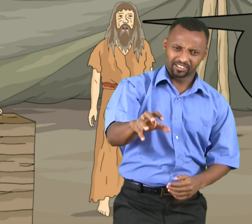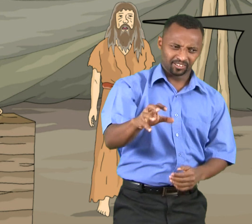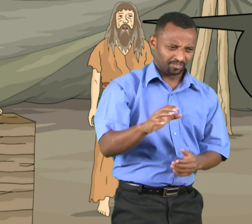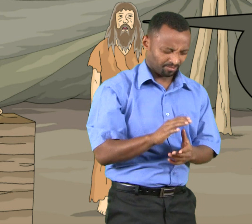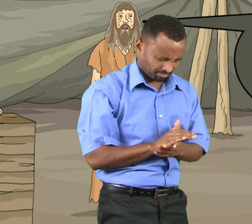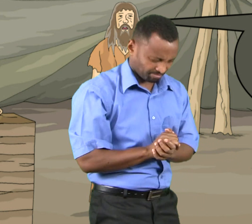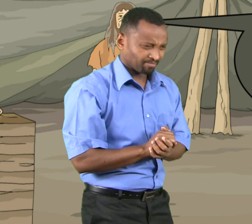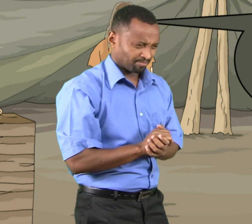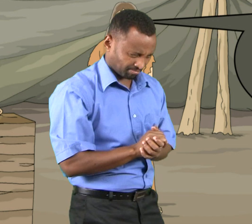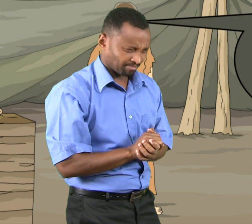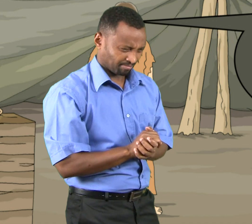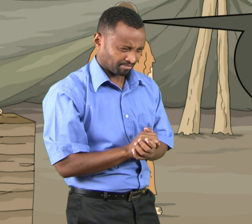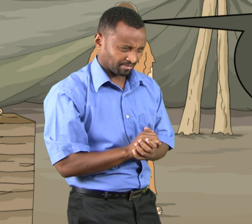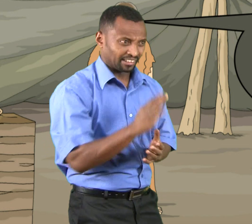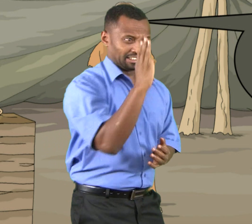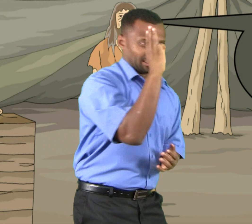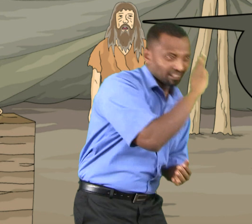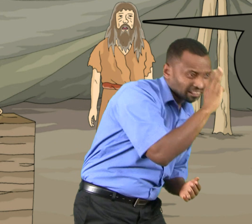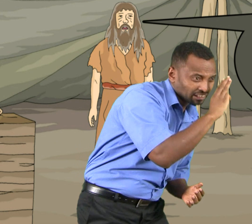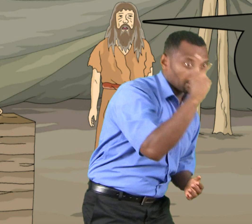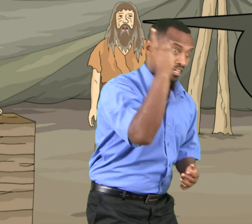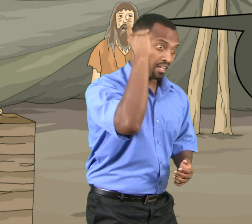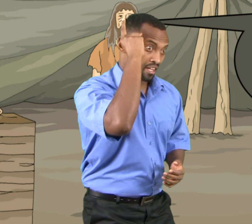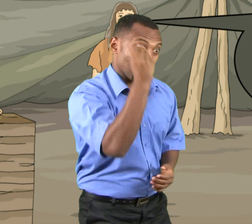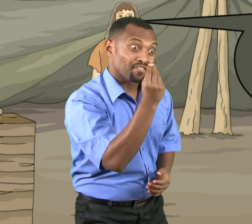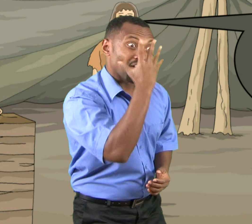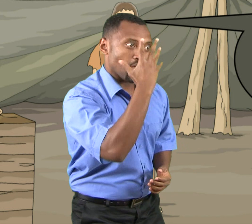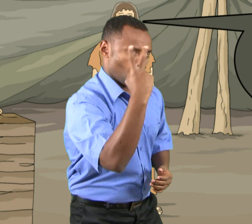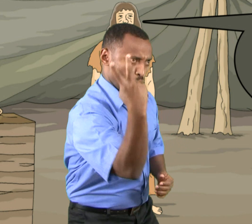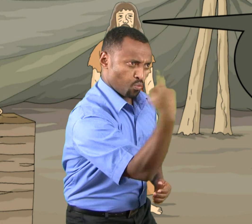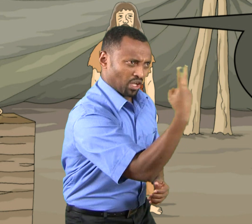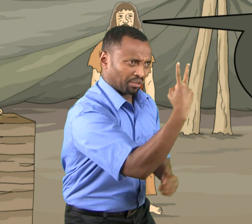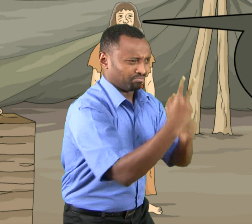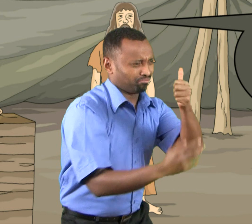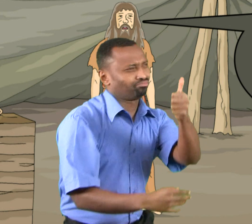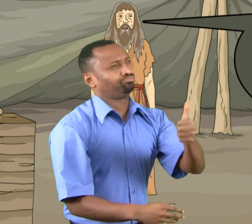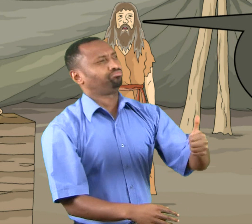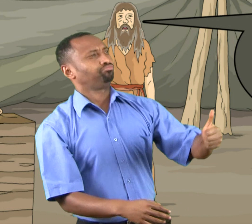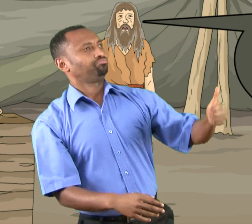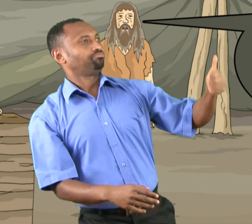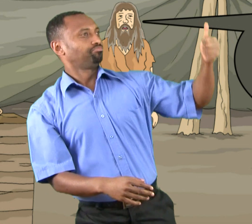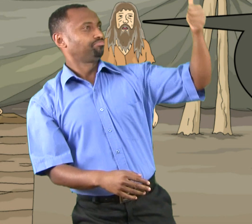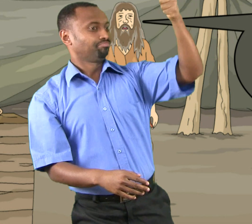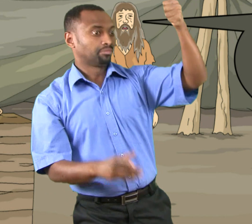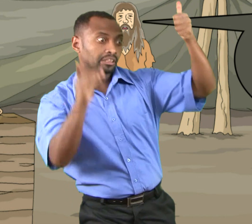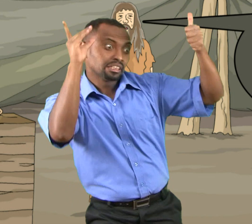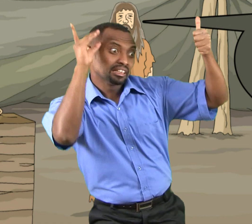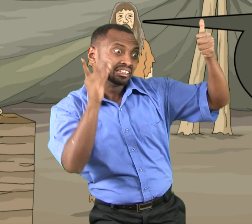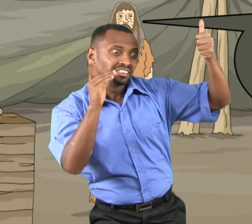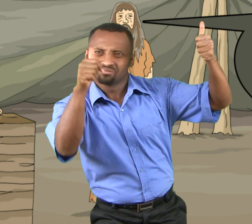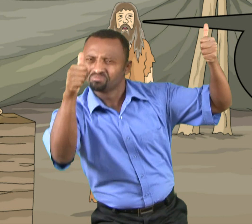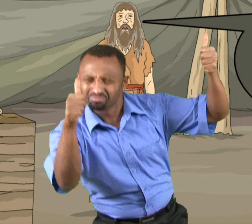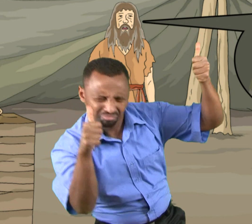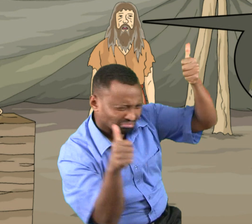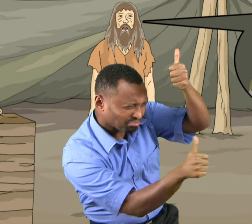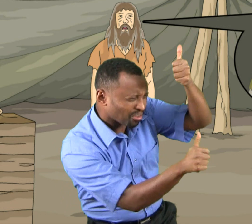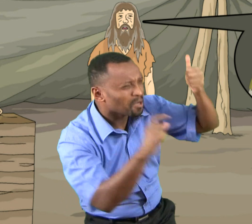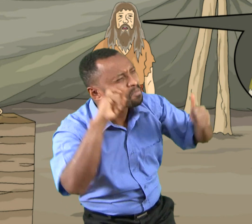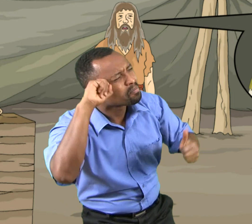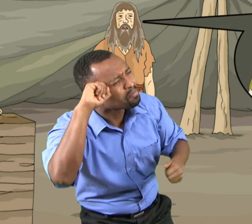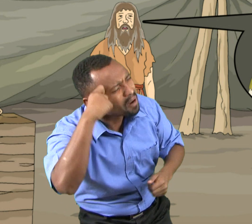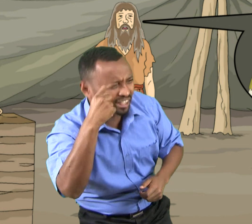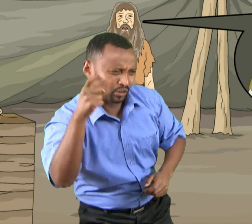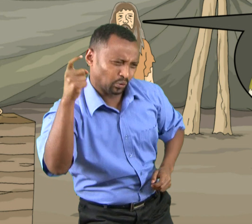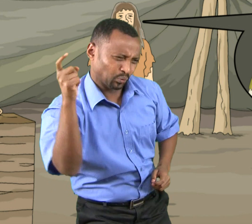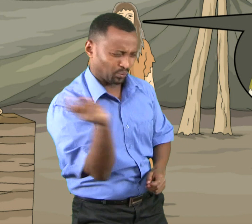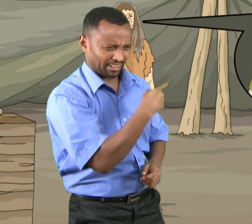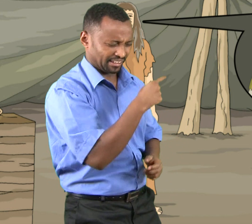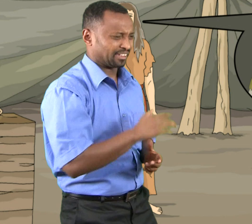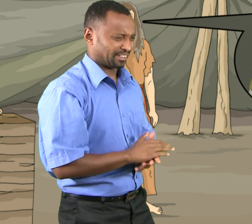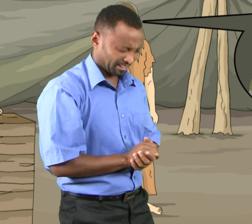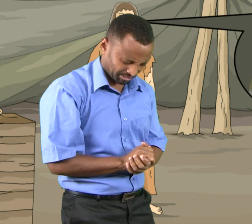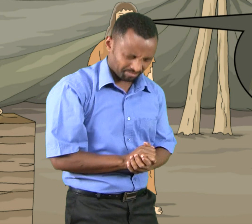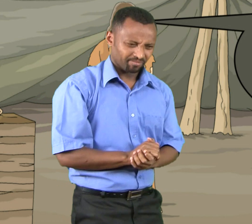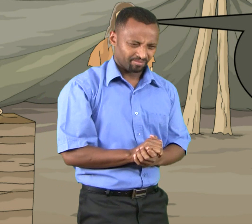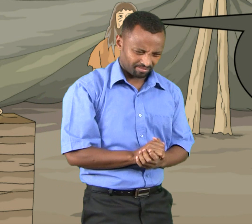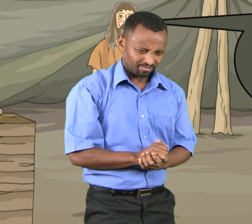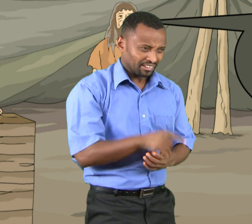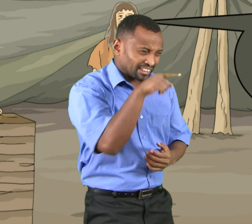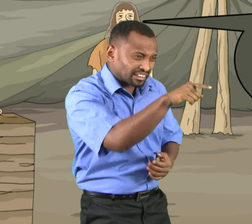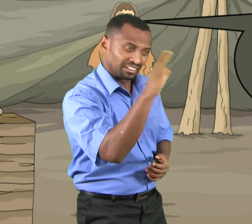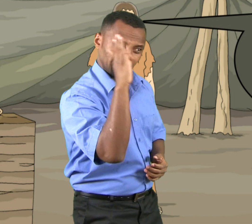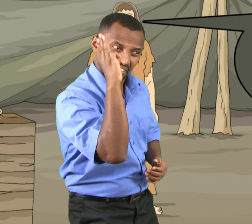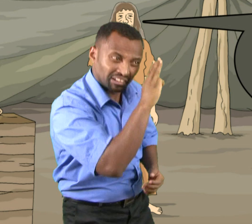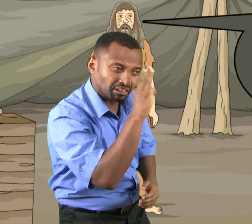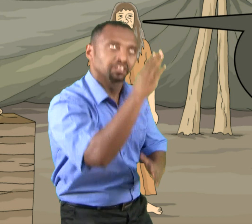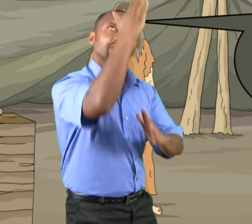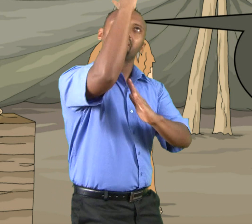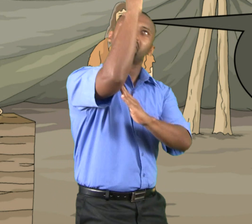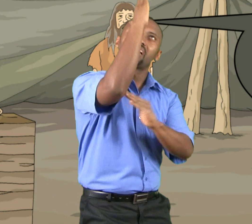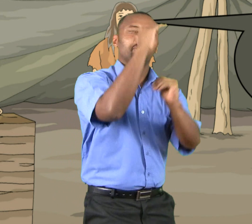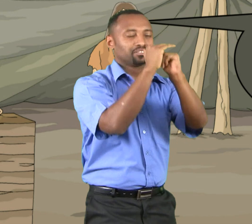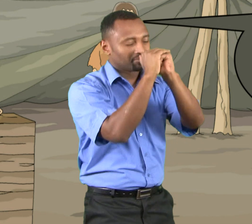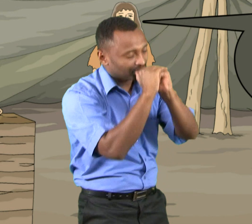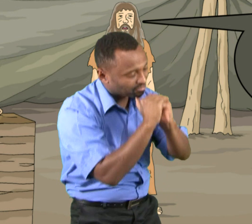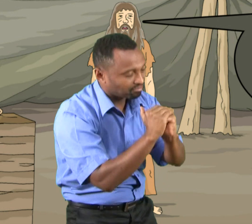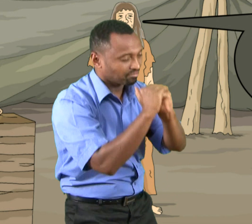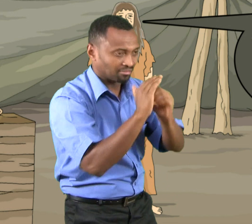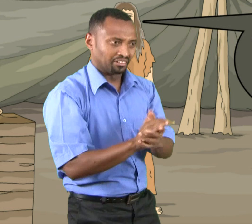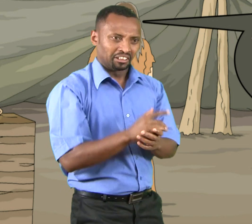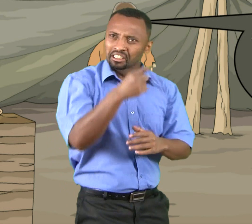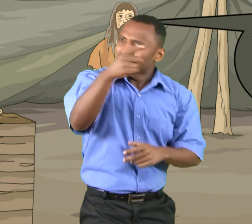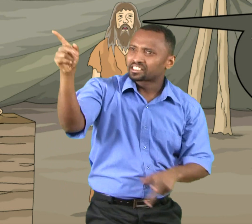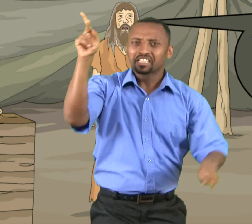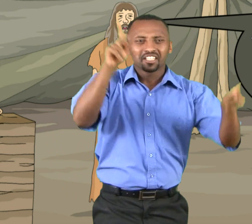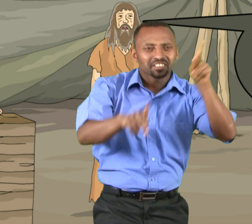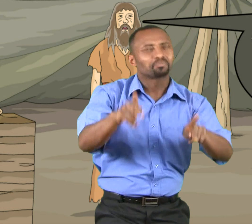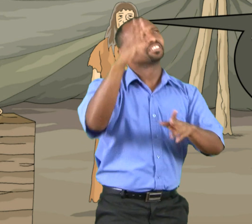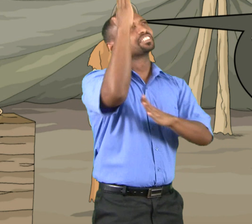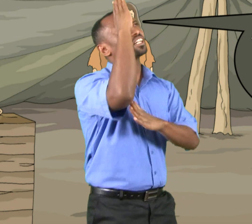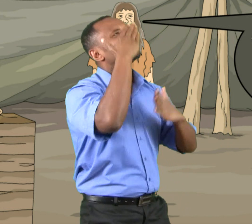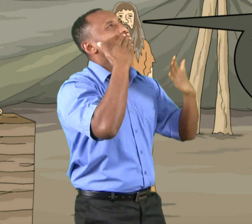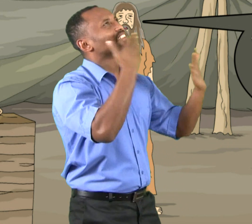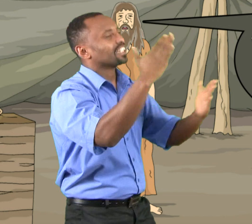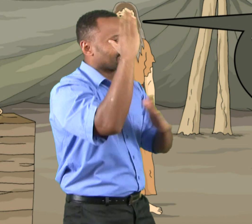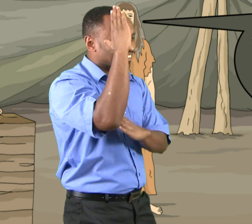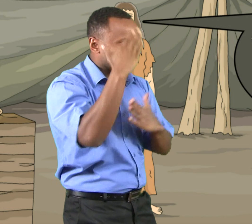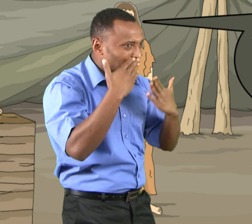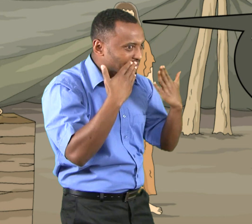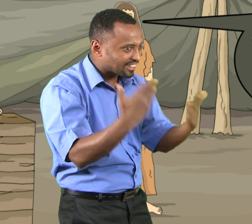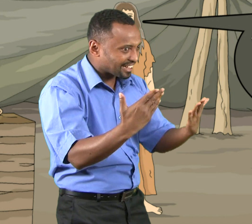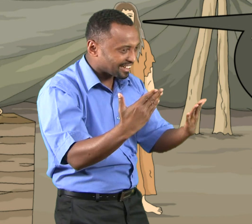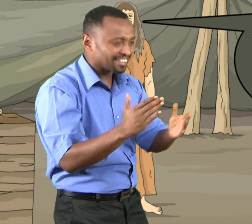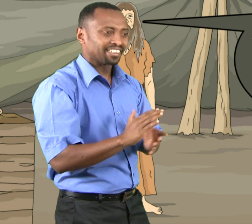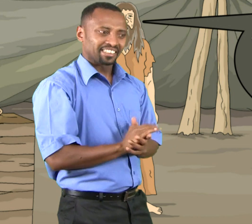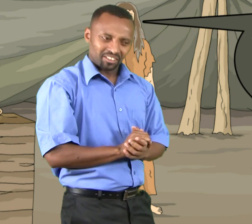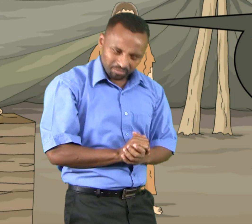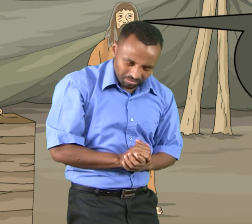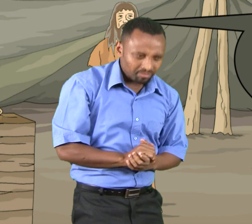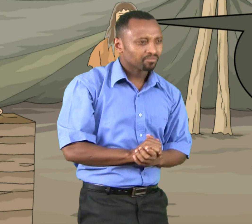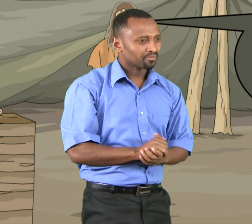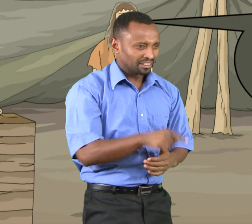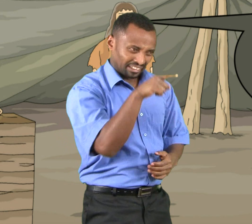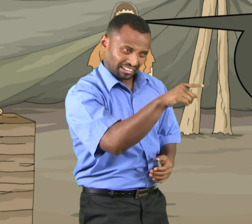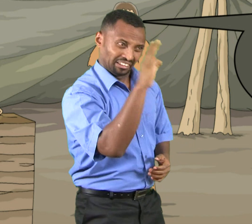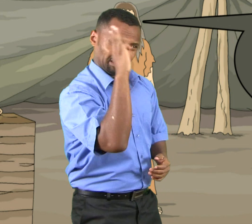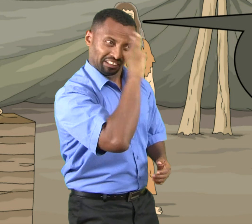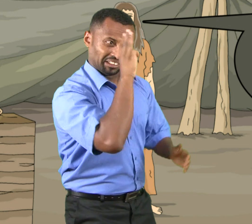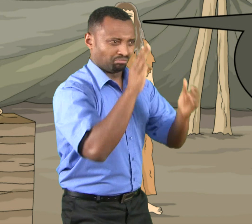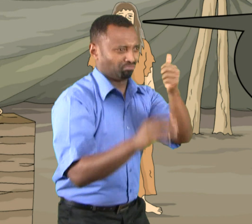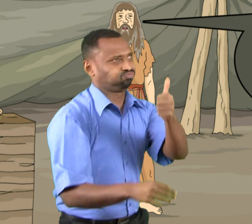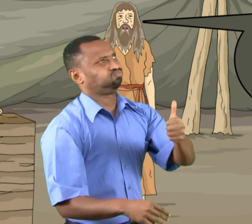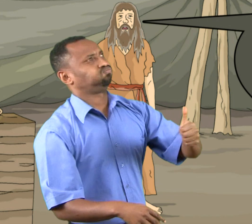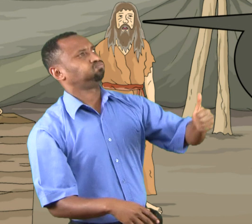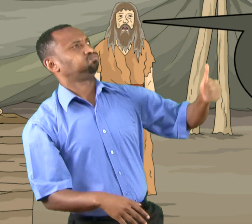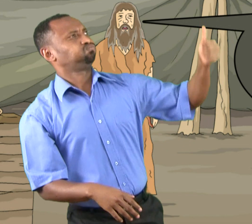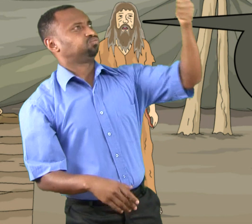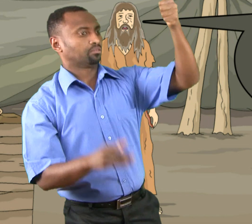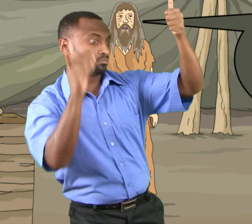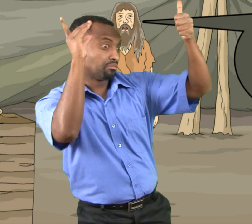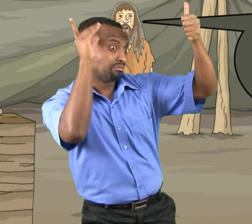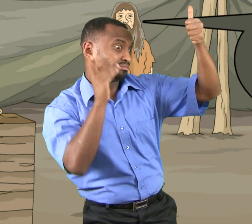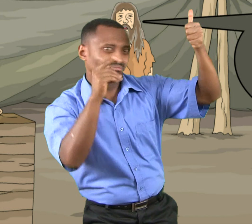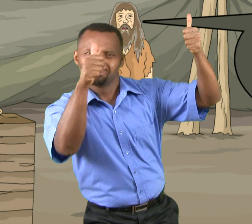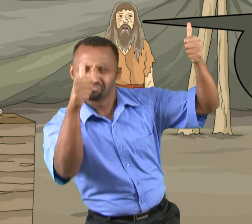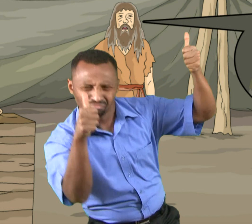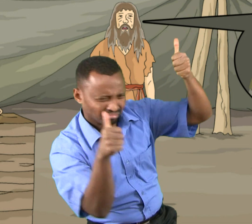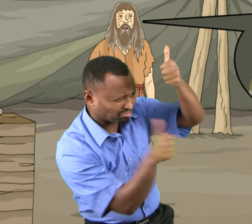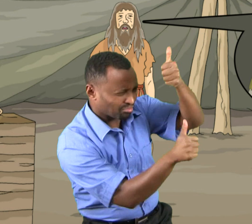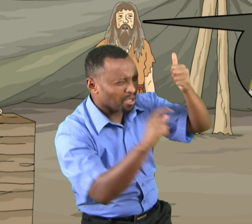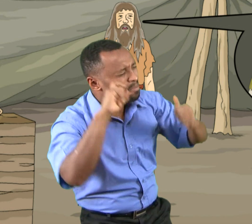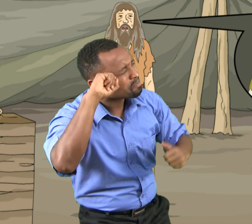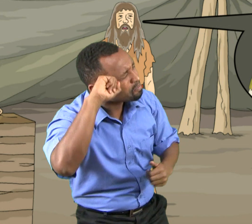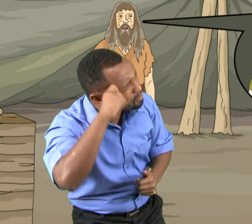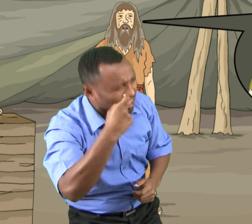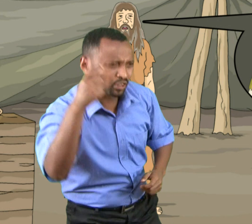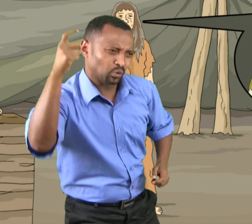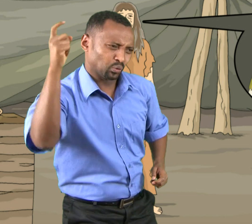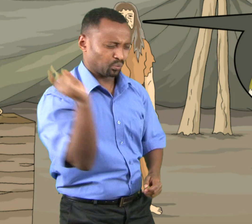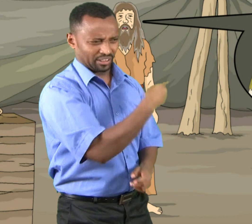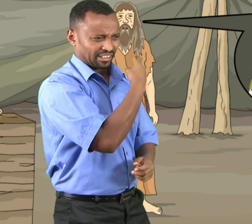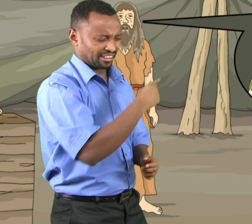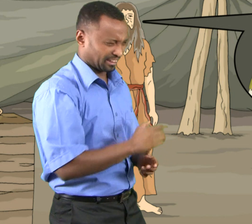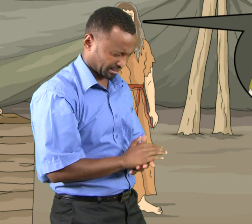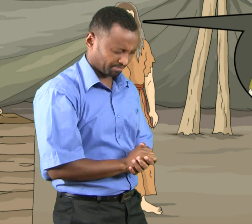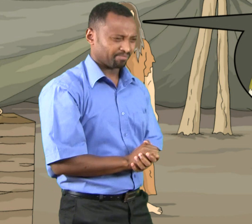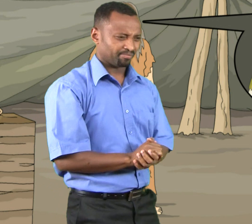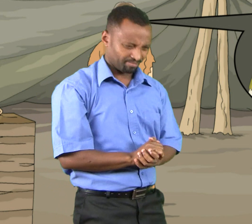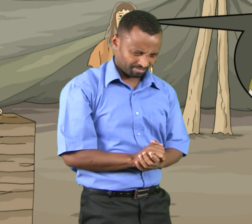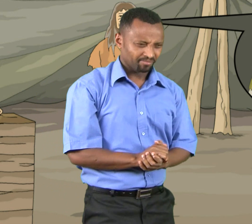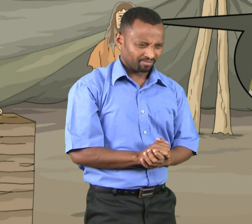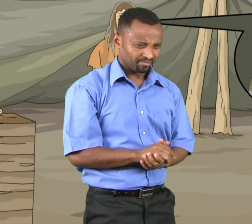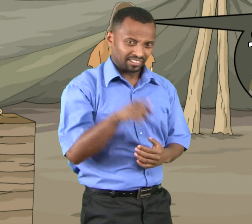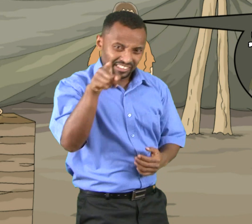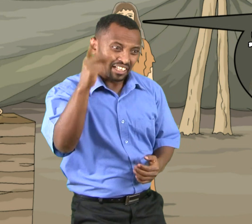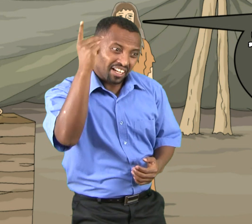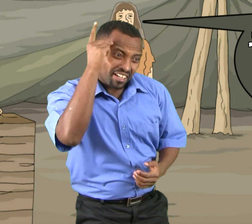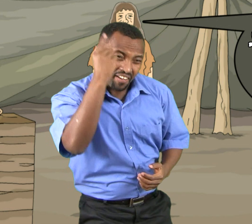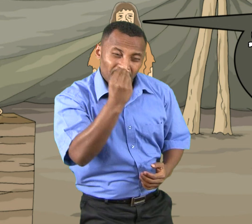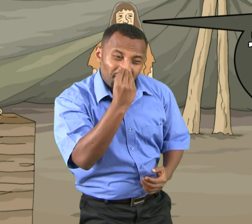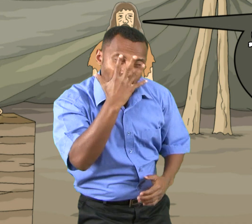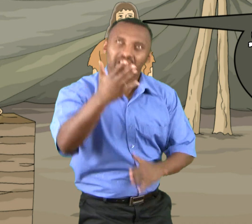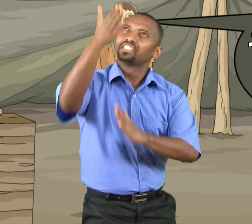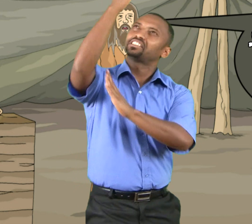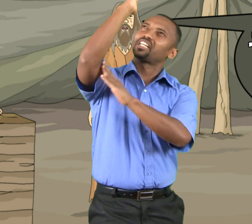A servant of servants shall he be to his brothers.” He also declared: “Blessed be the LORD, the God of Shem! May Canaan be the servant of Shem.